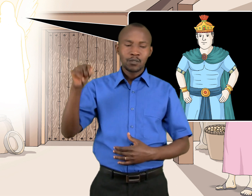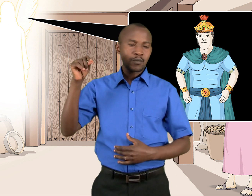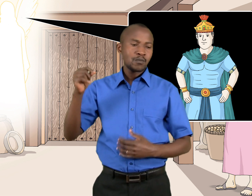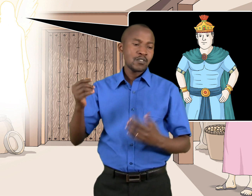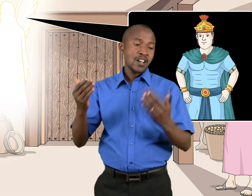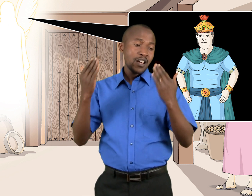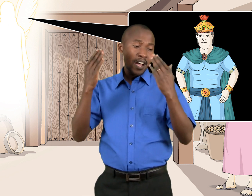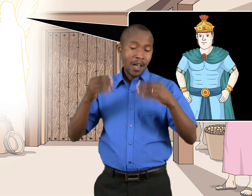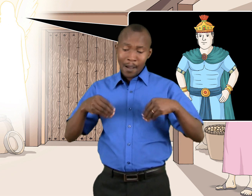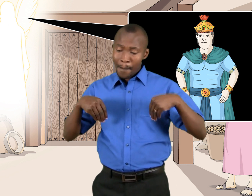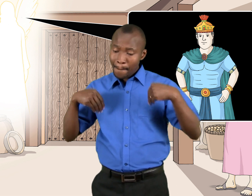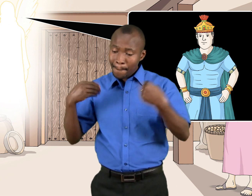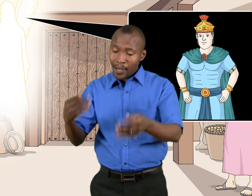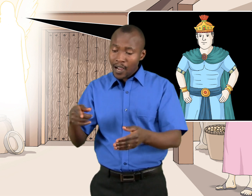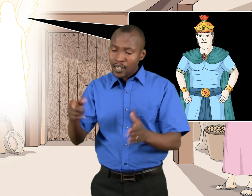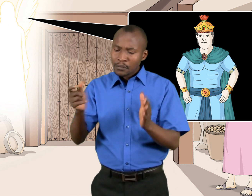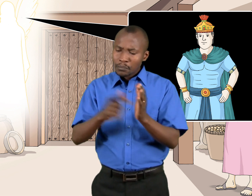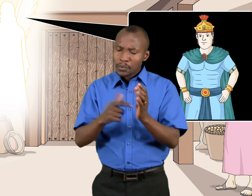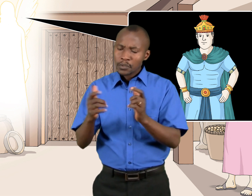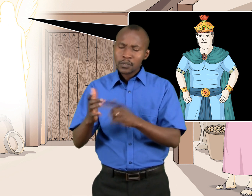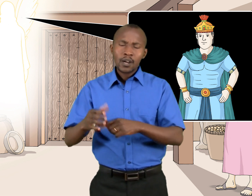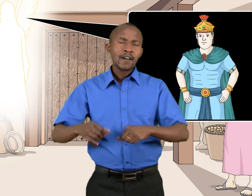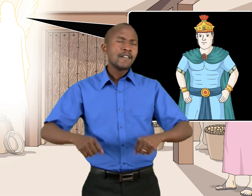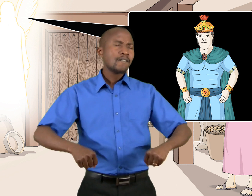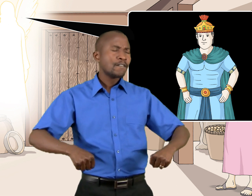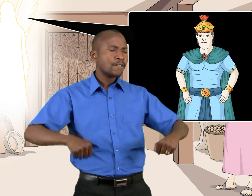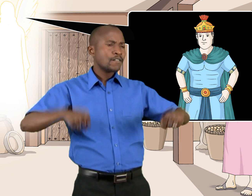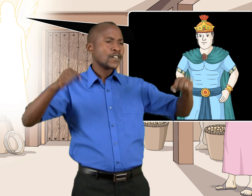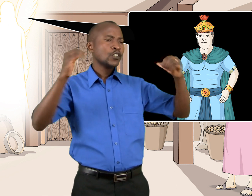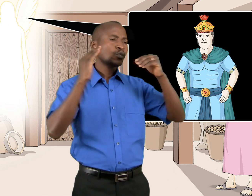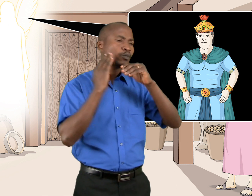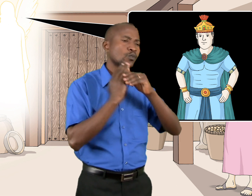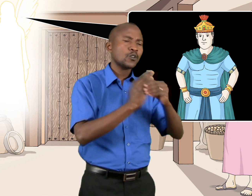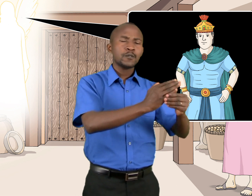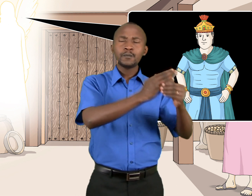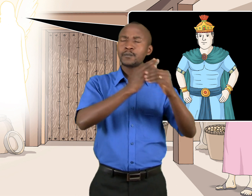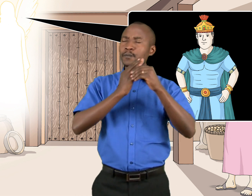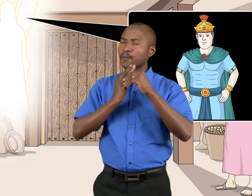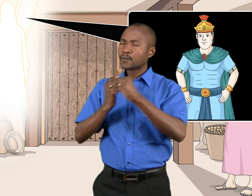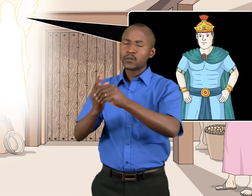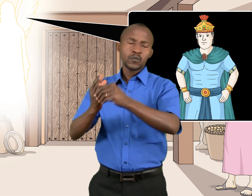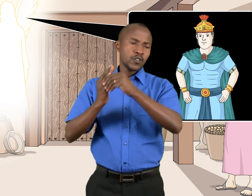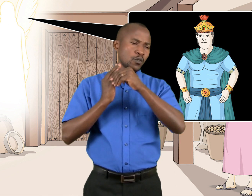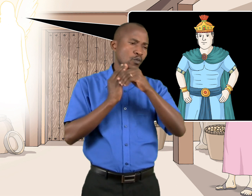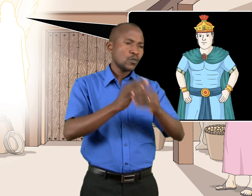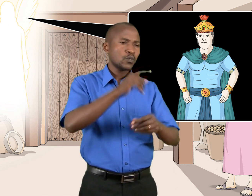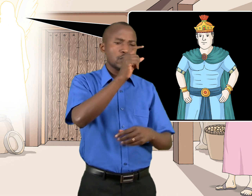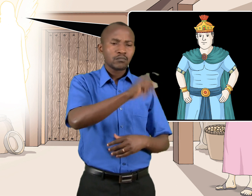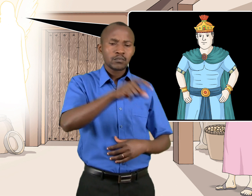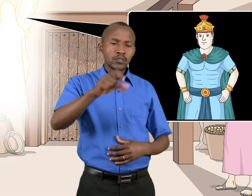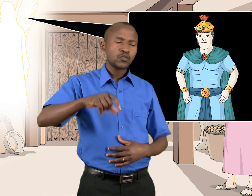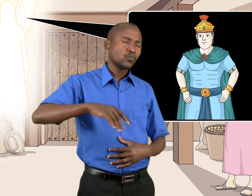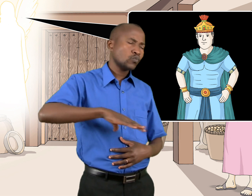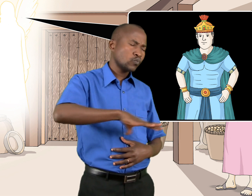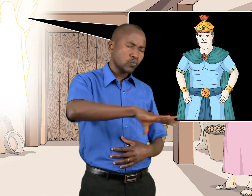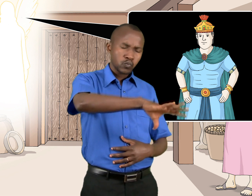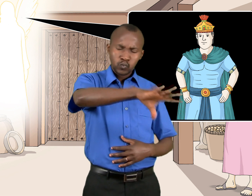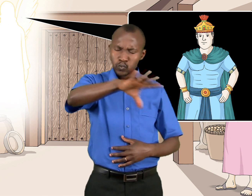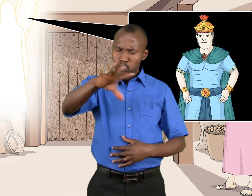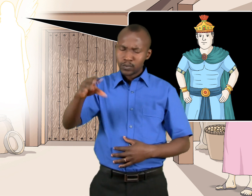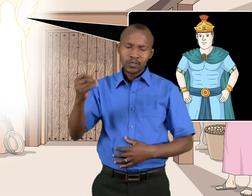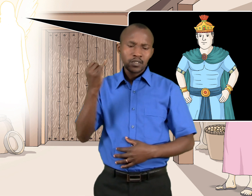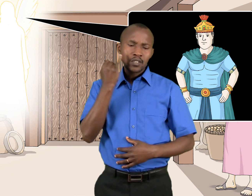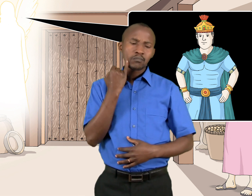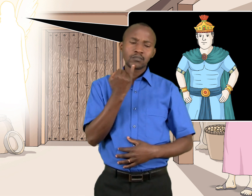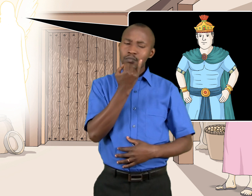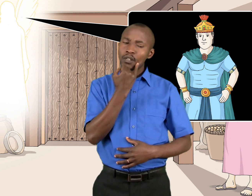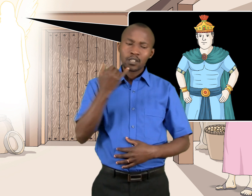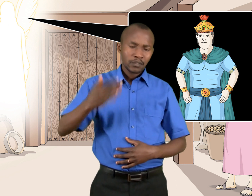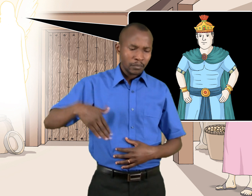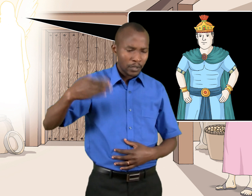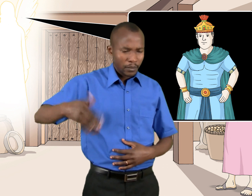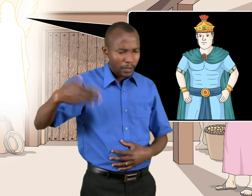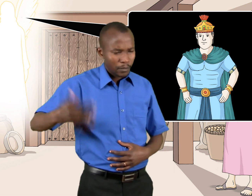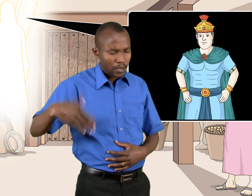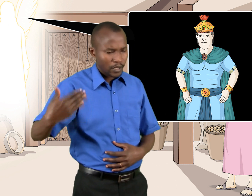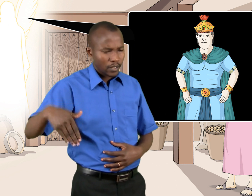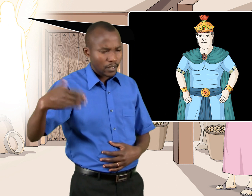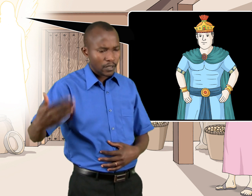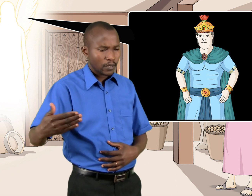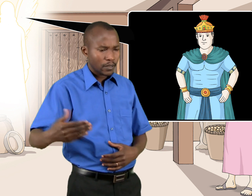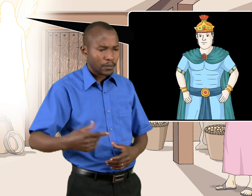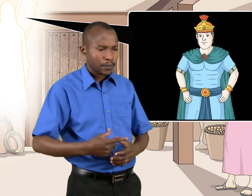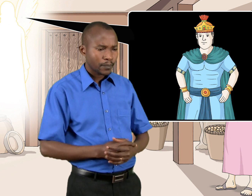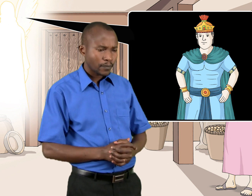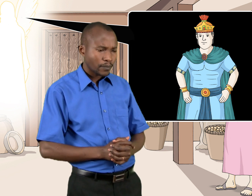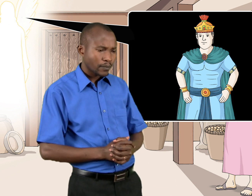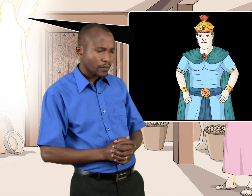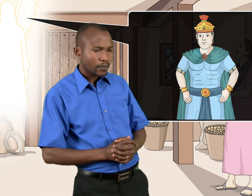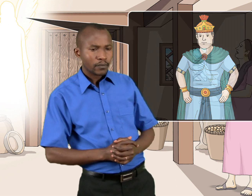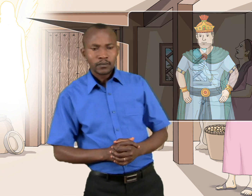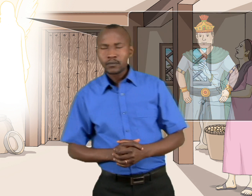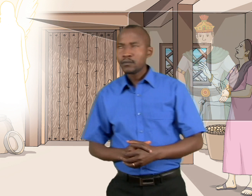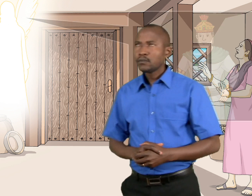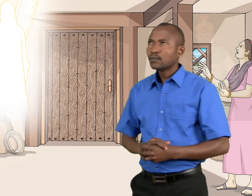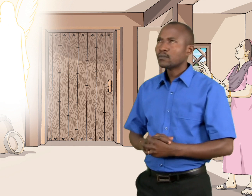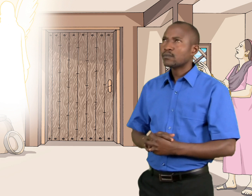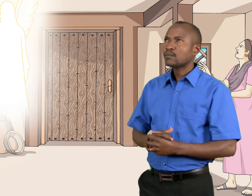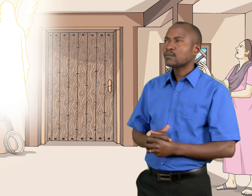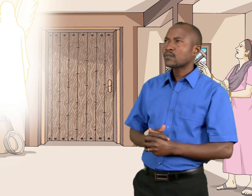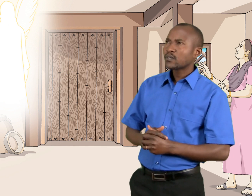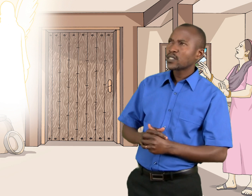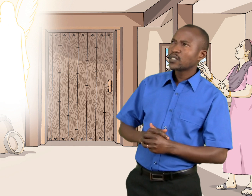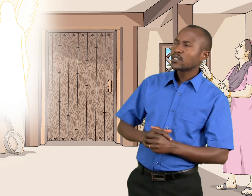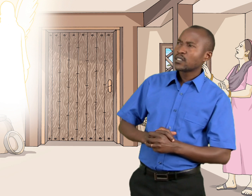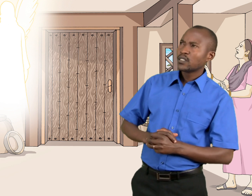His kingdom will never end!”